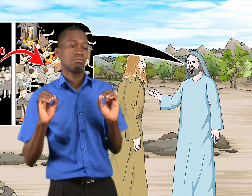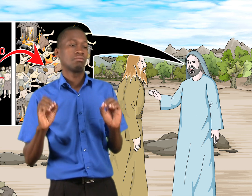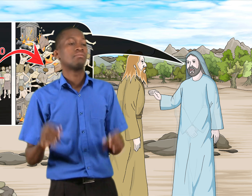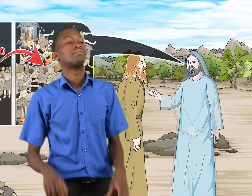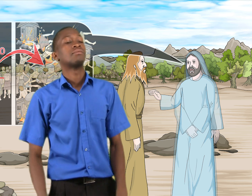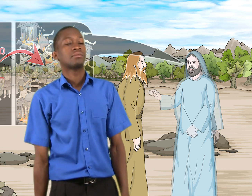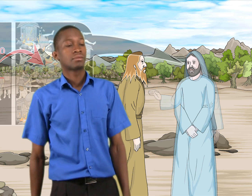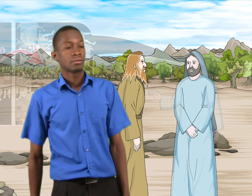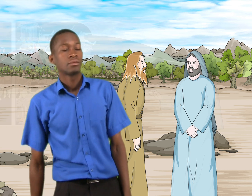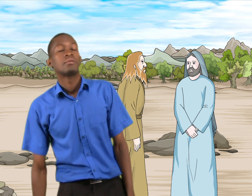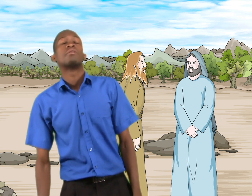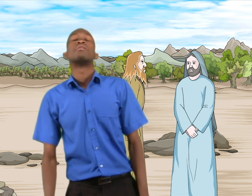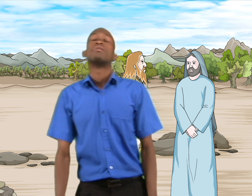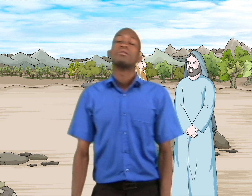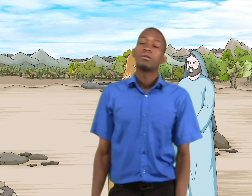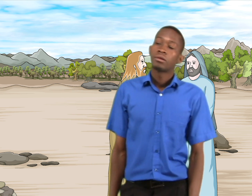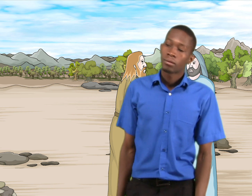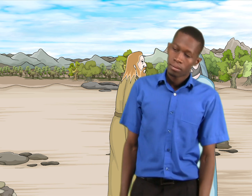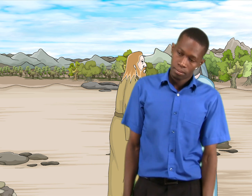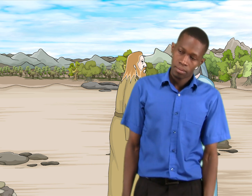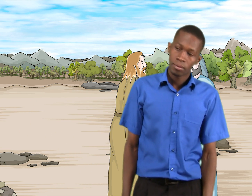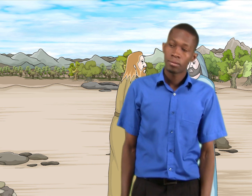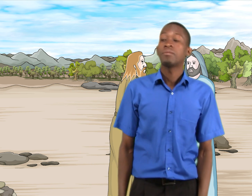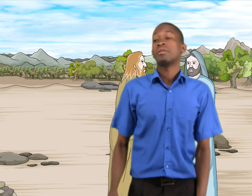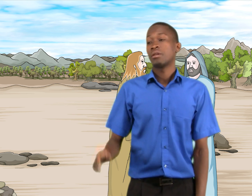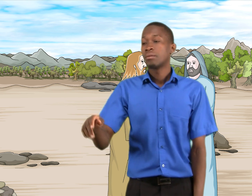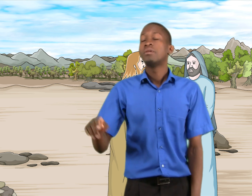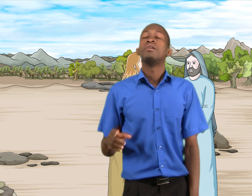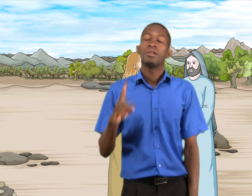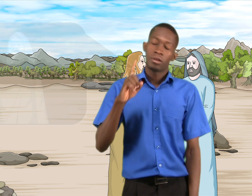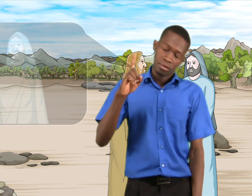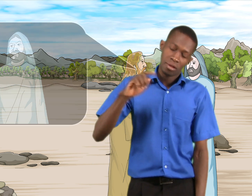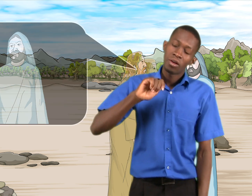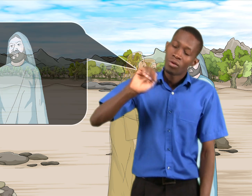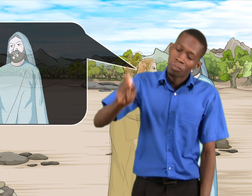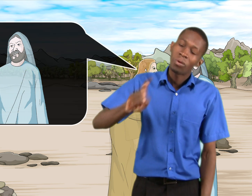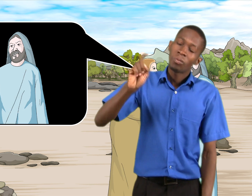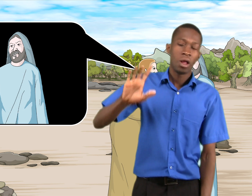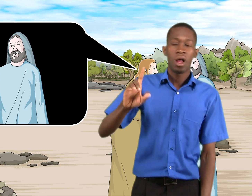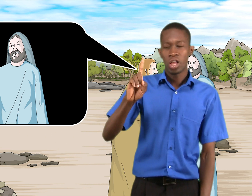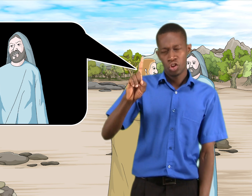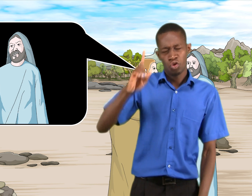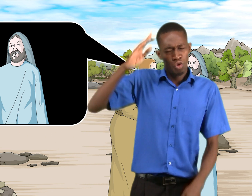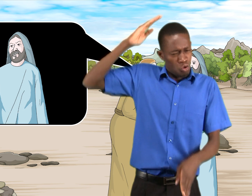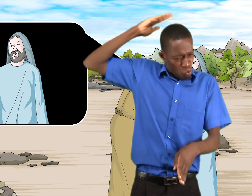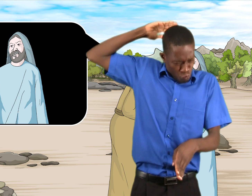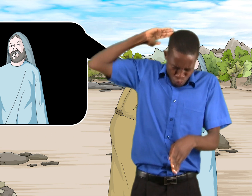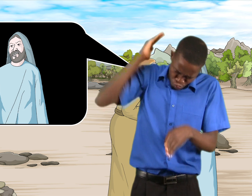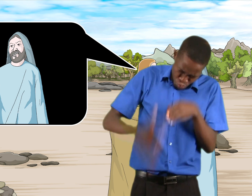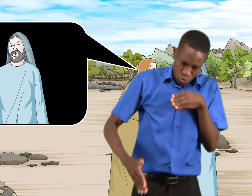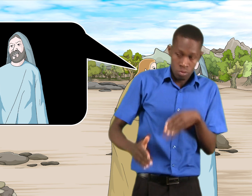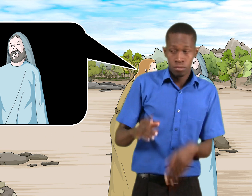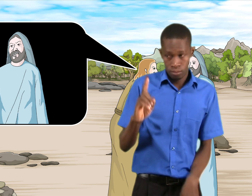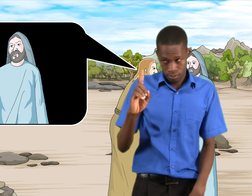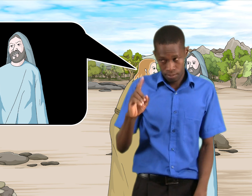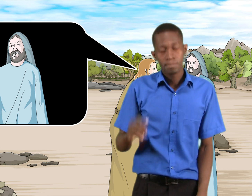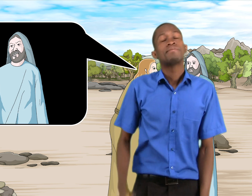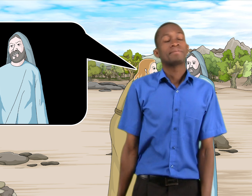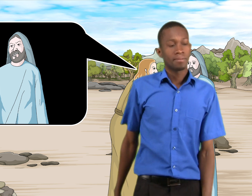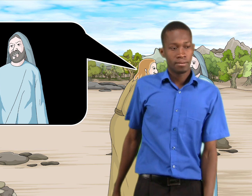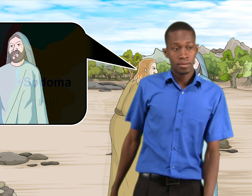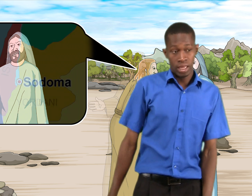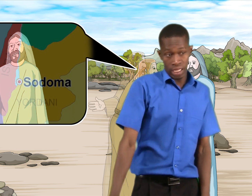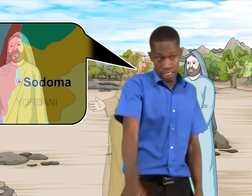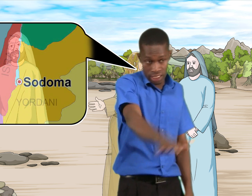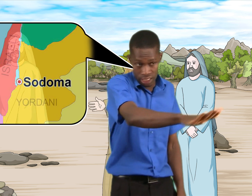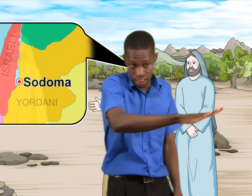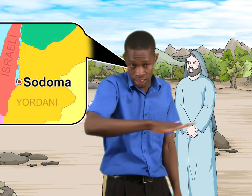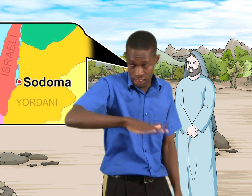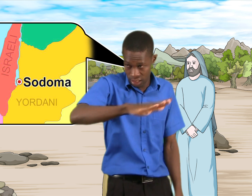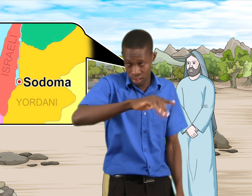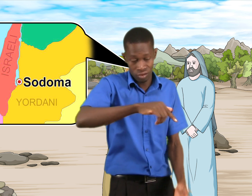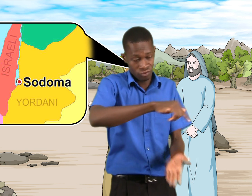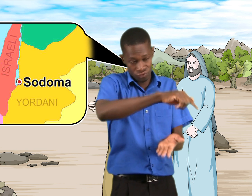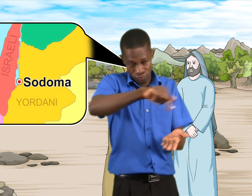Finally, Abraham said, “May the Lord not be angry, but let me speak once more.